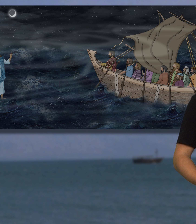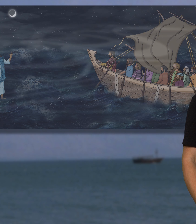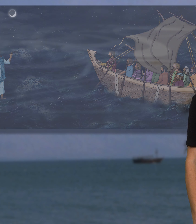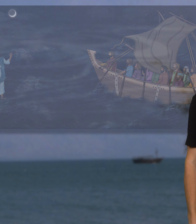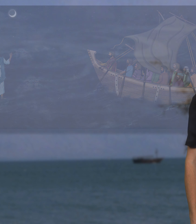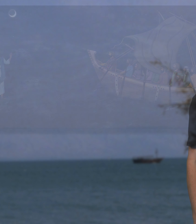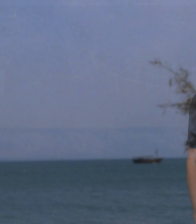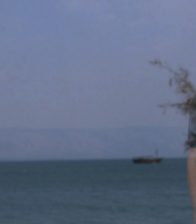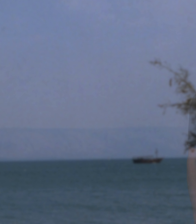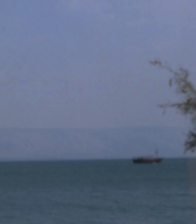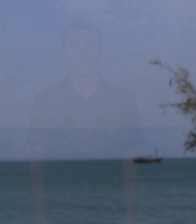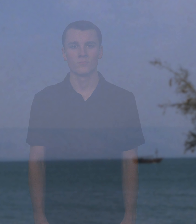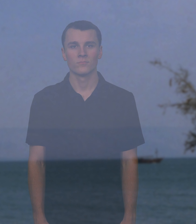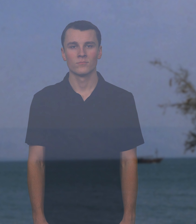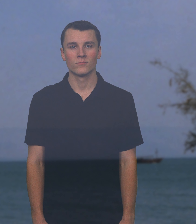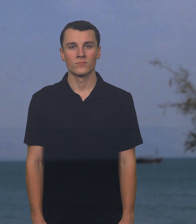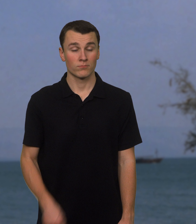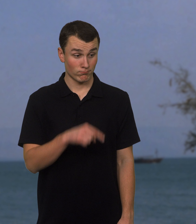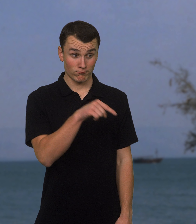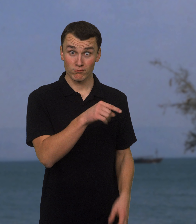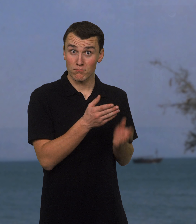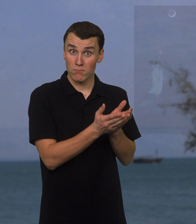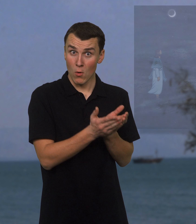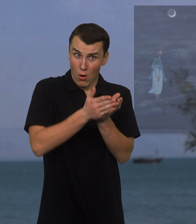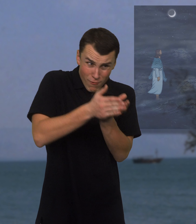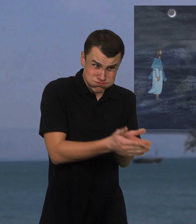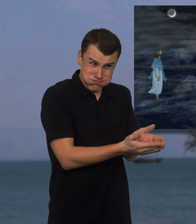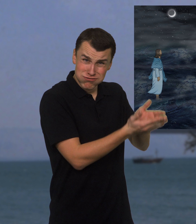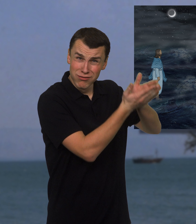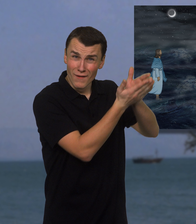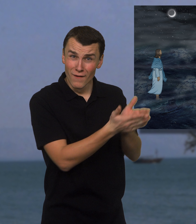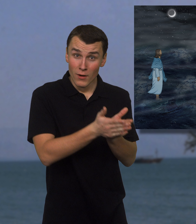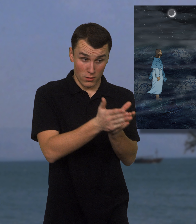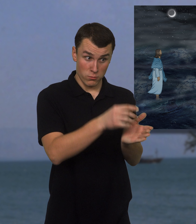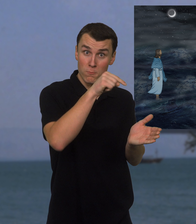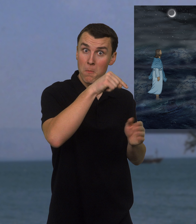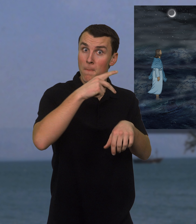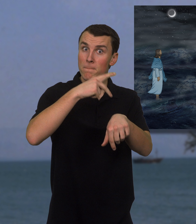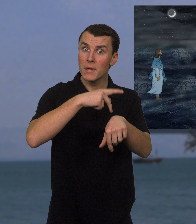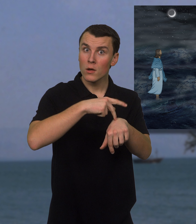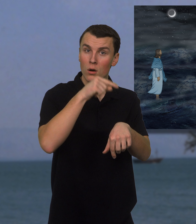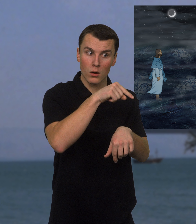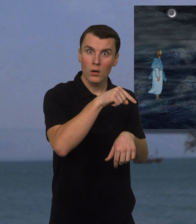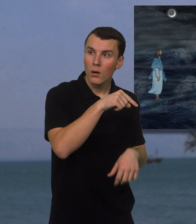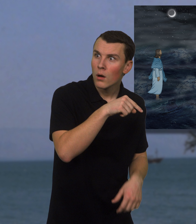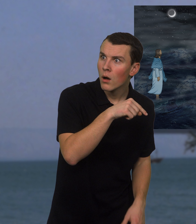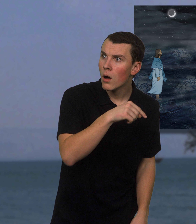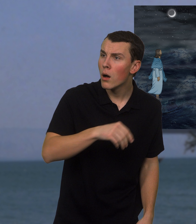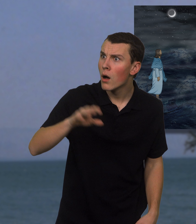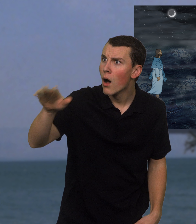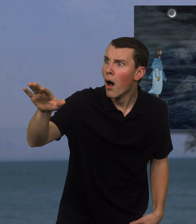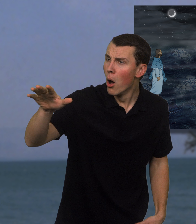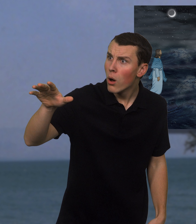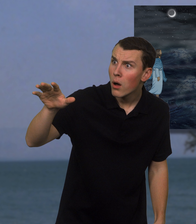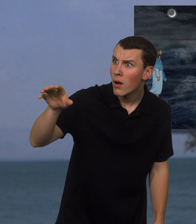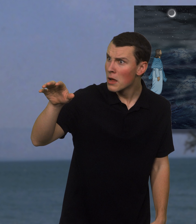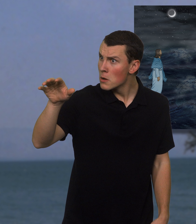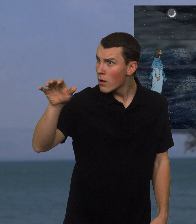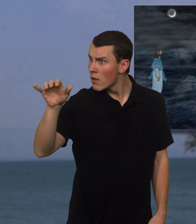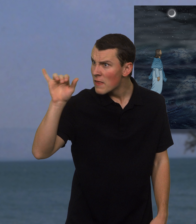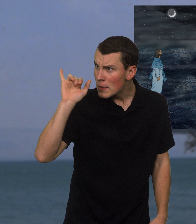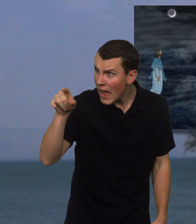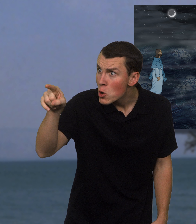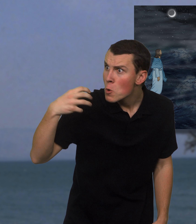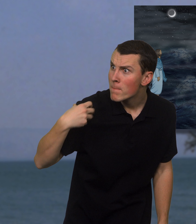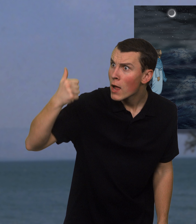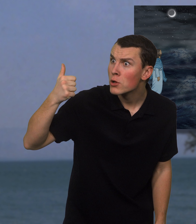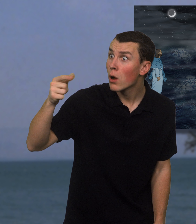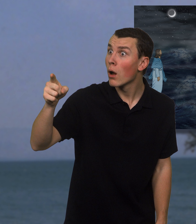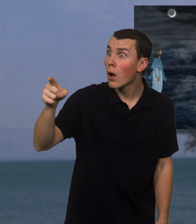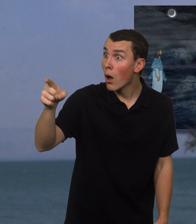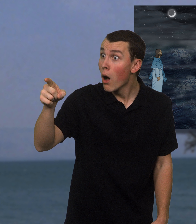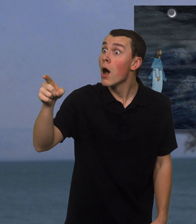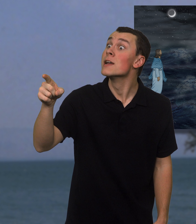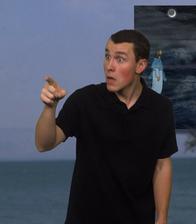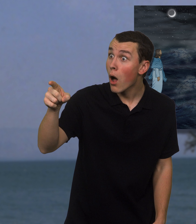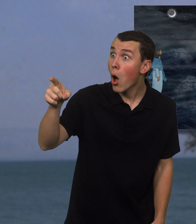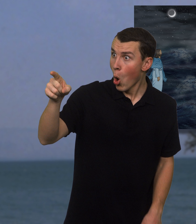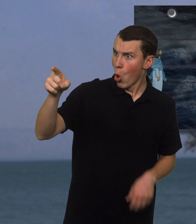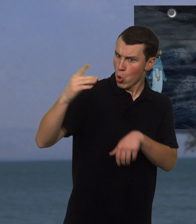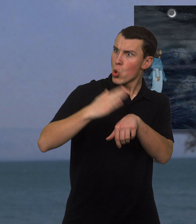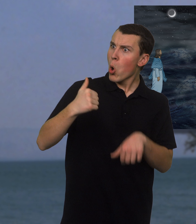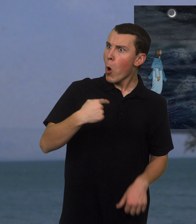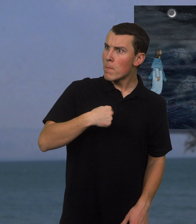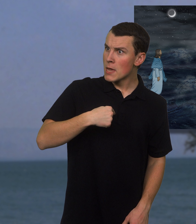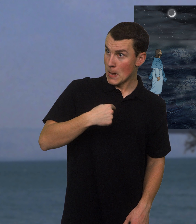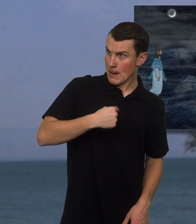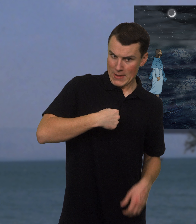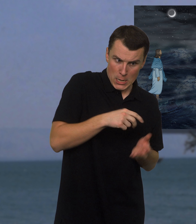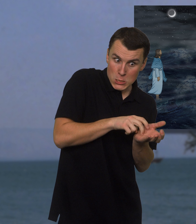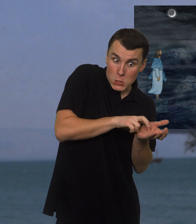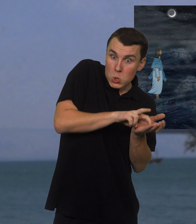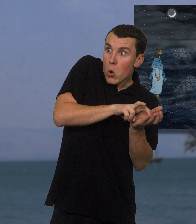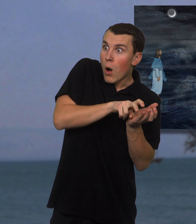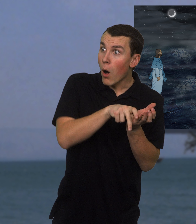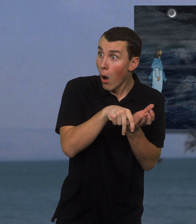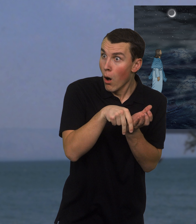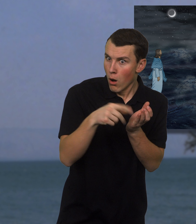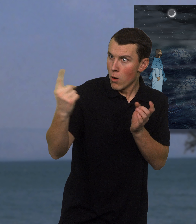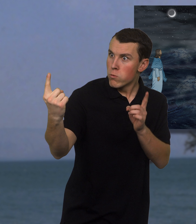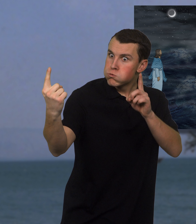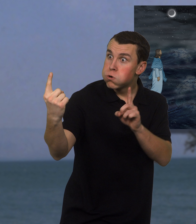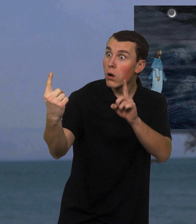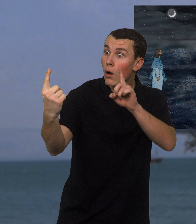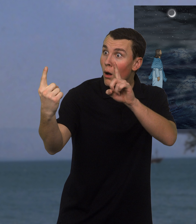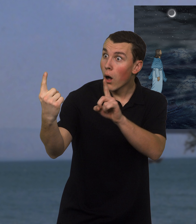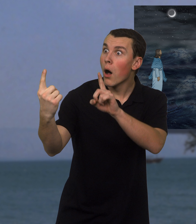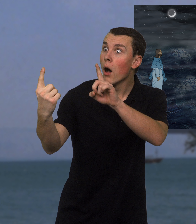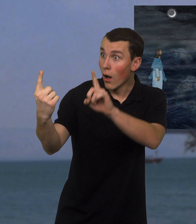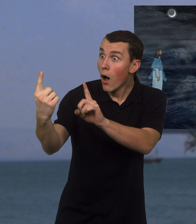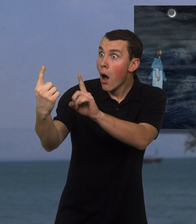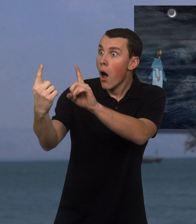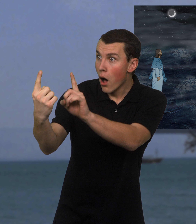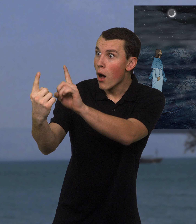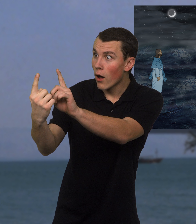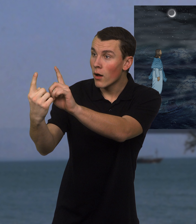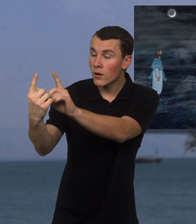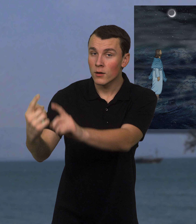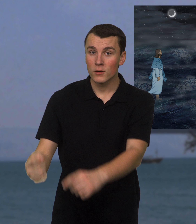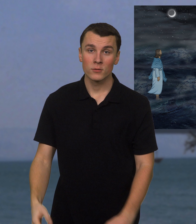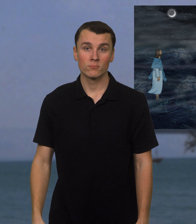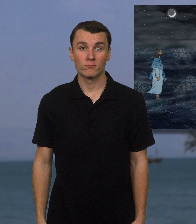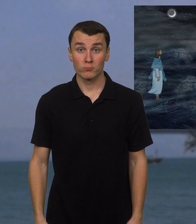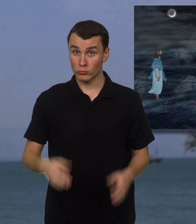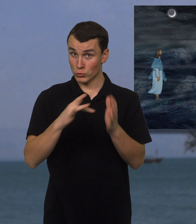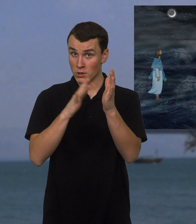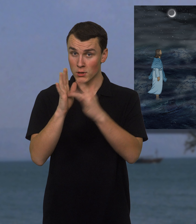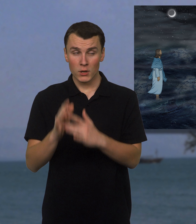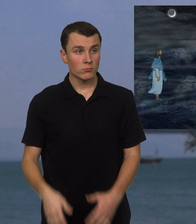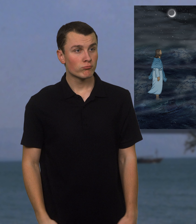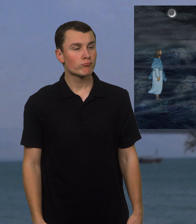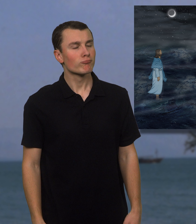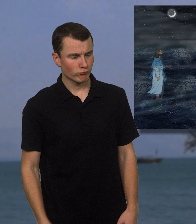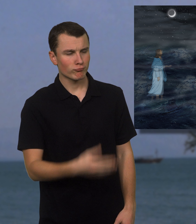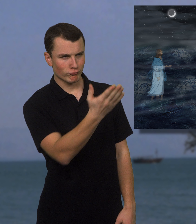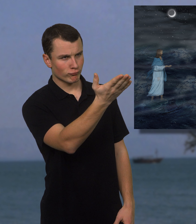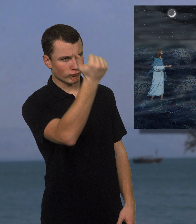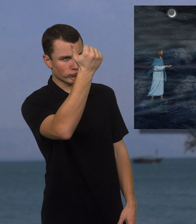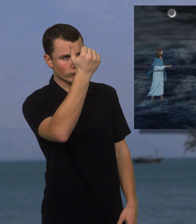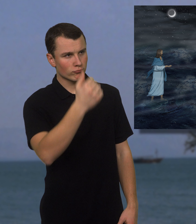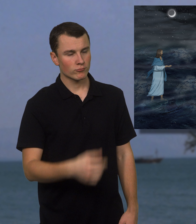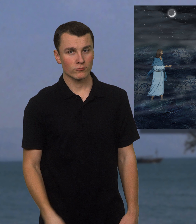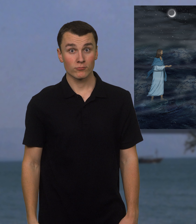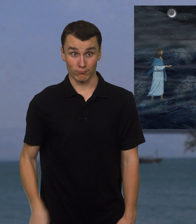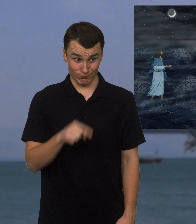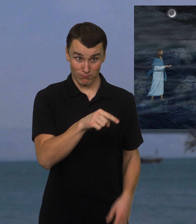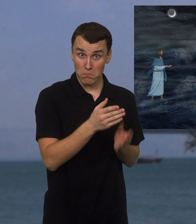“Lord, if it is You,” Peter replied, “command me to come to You on the water.”